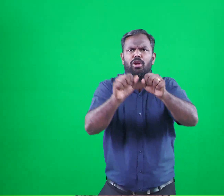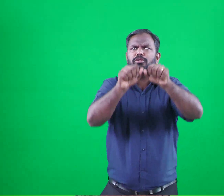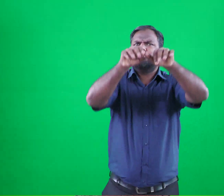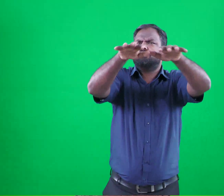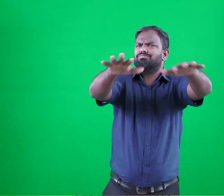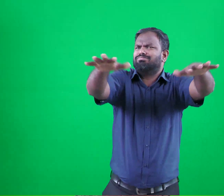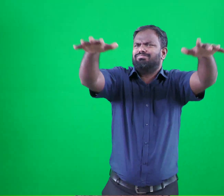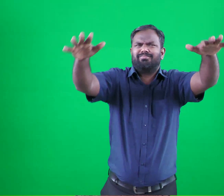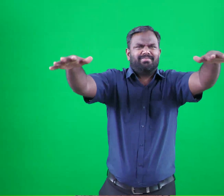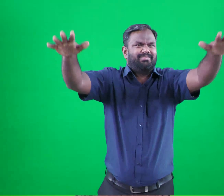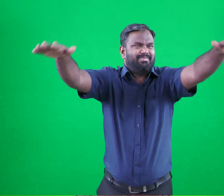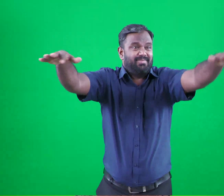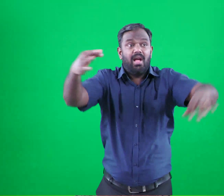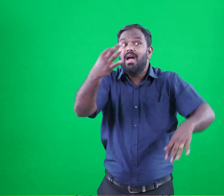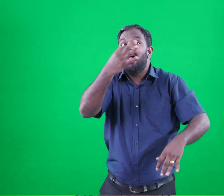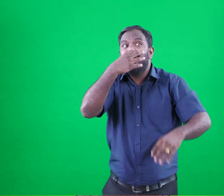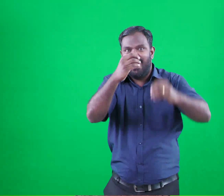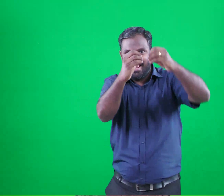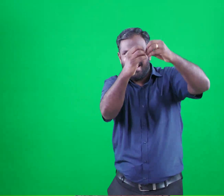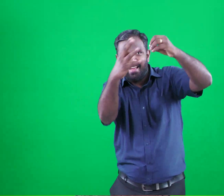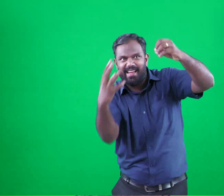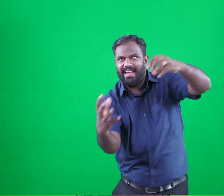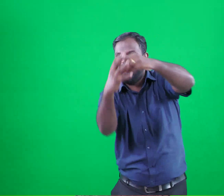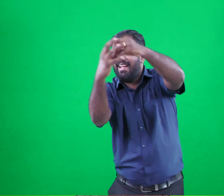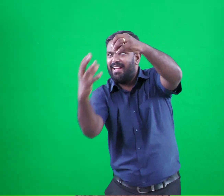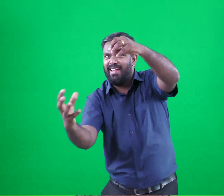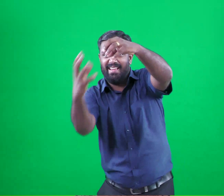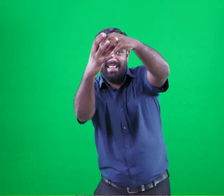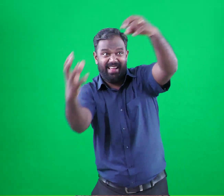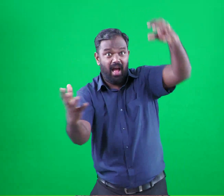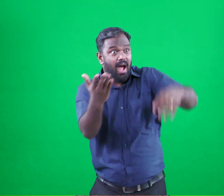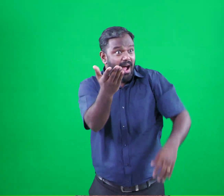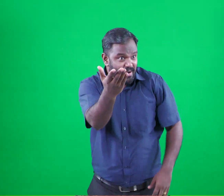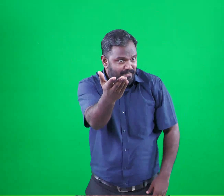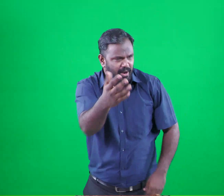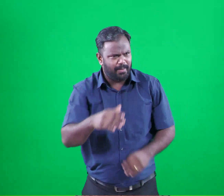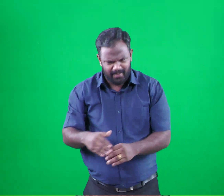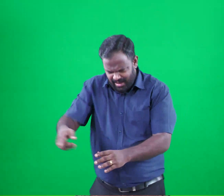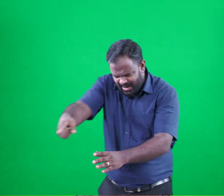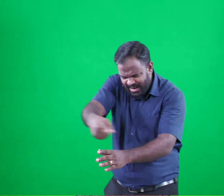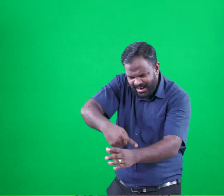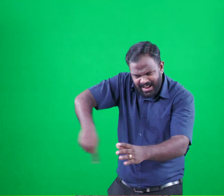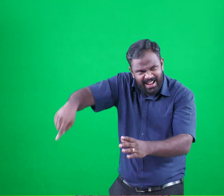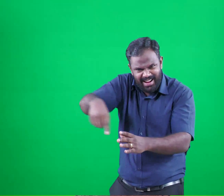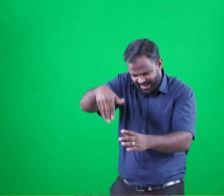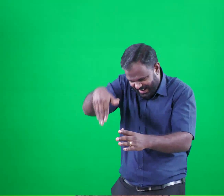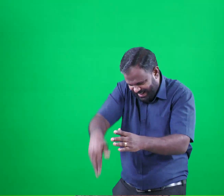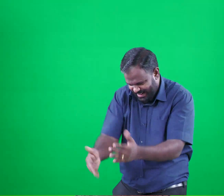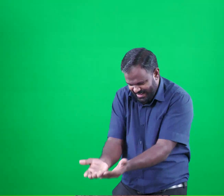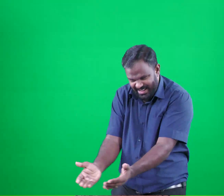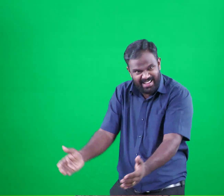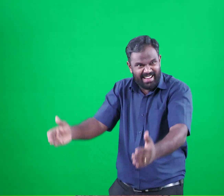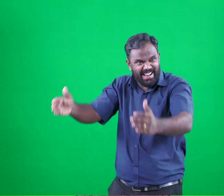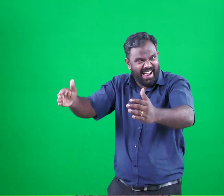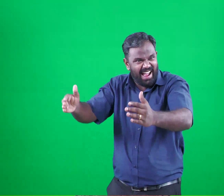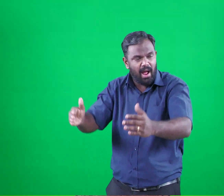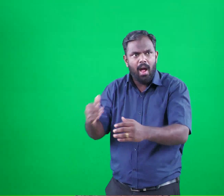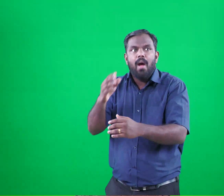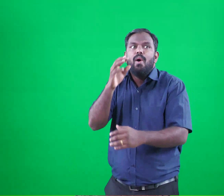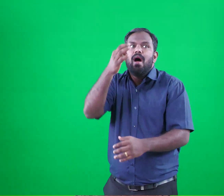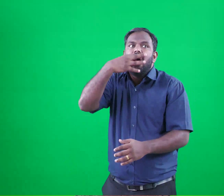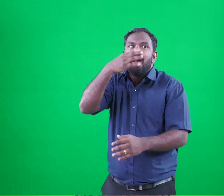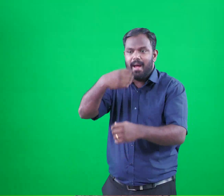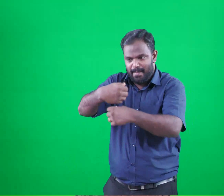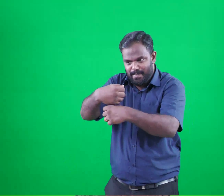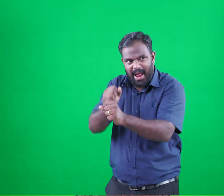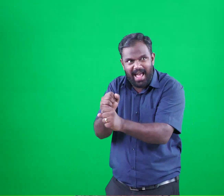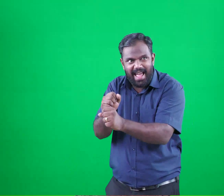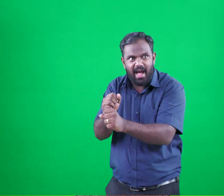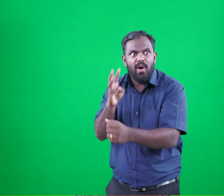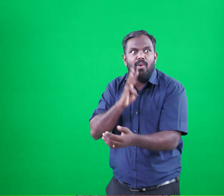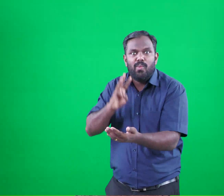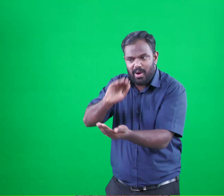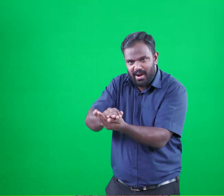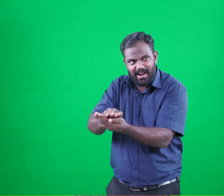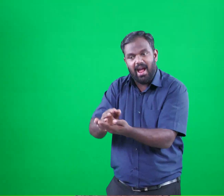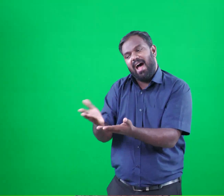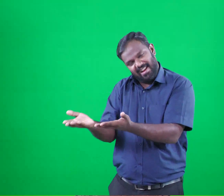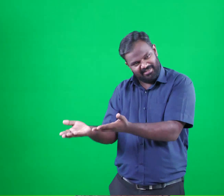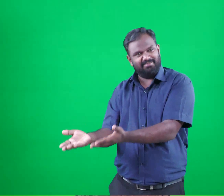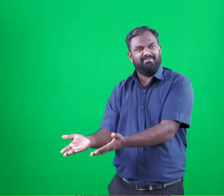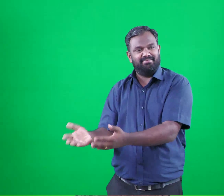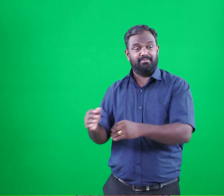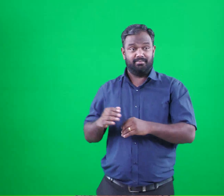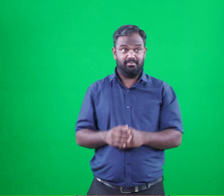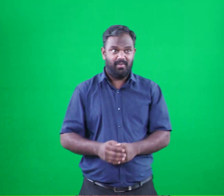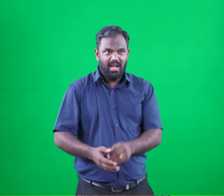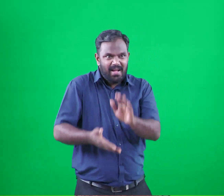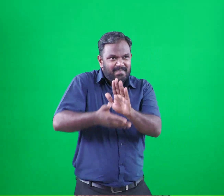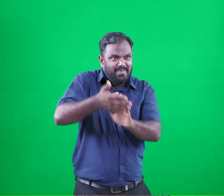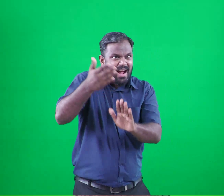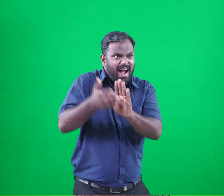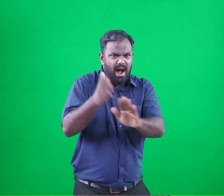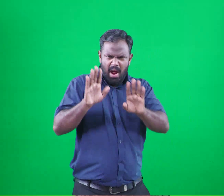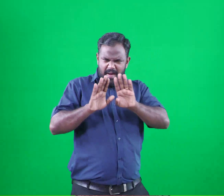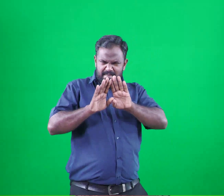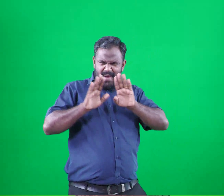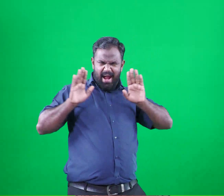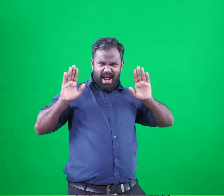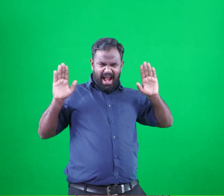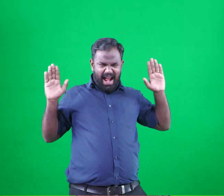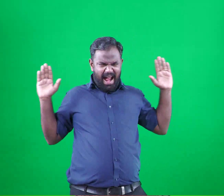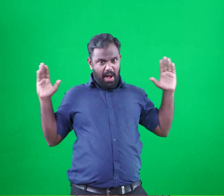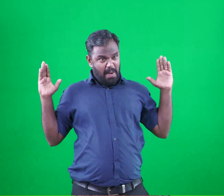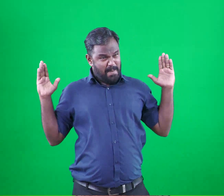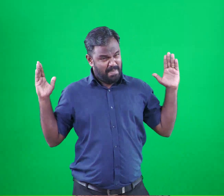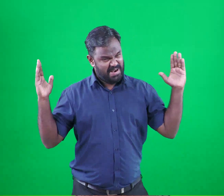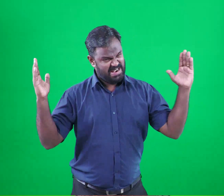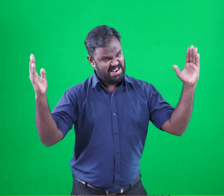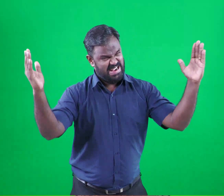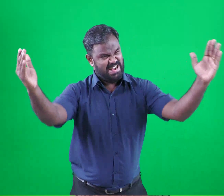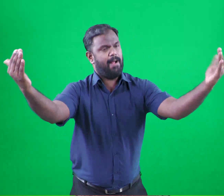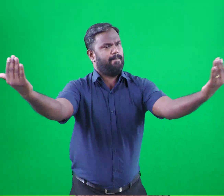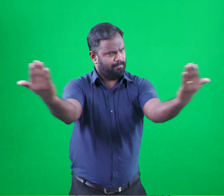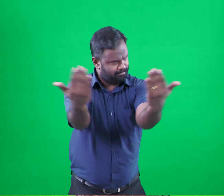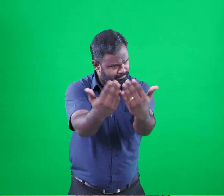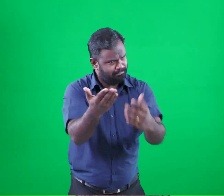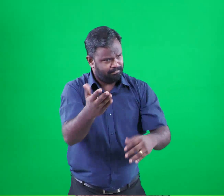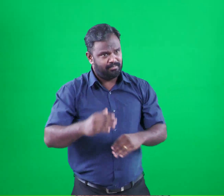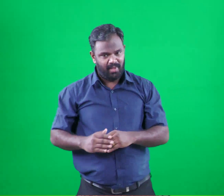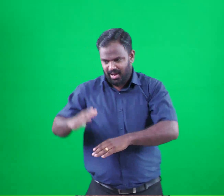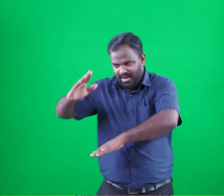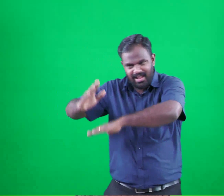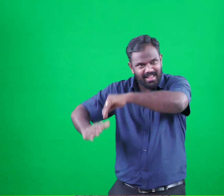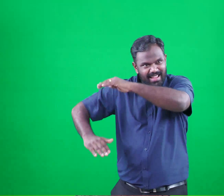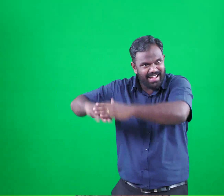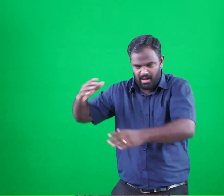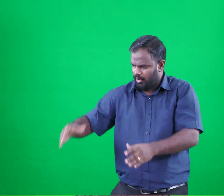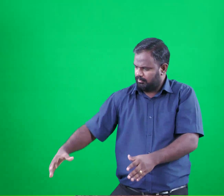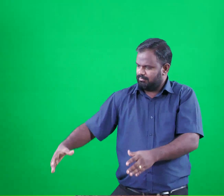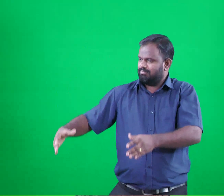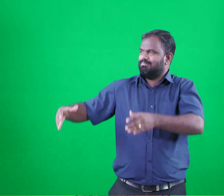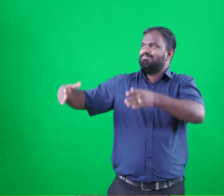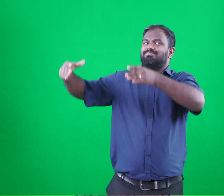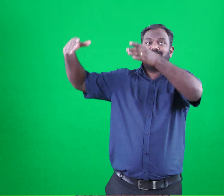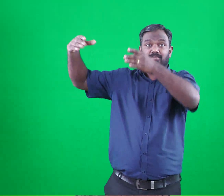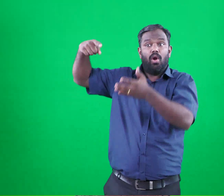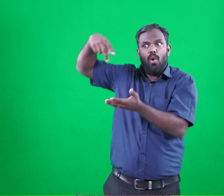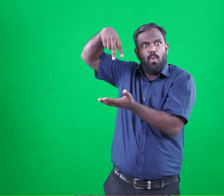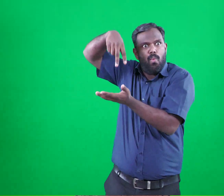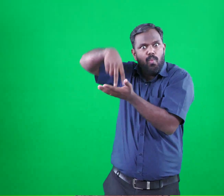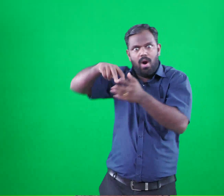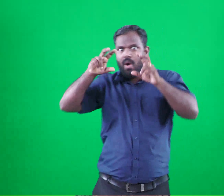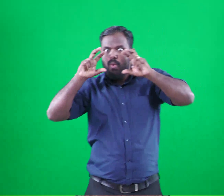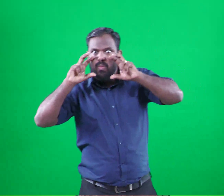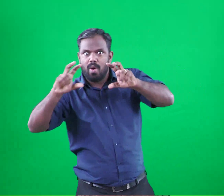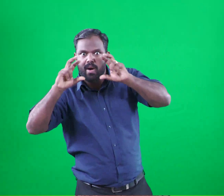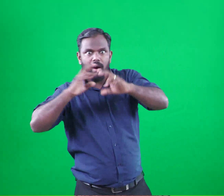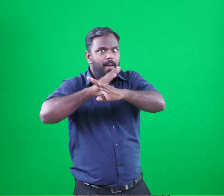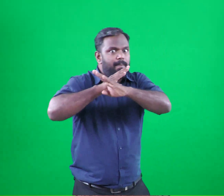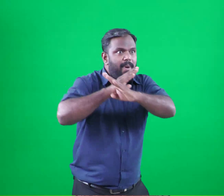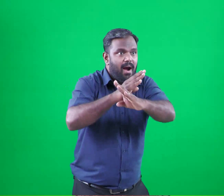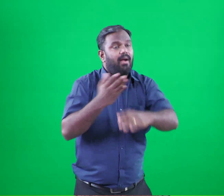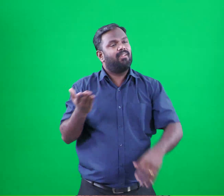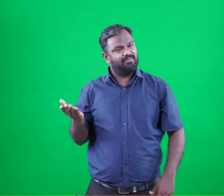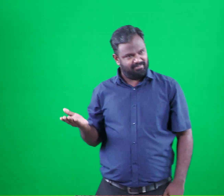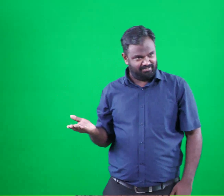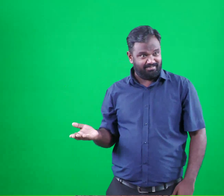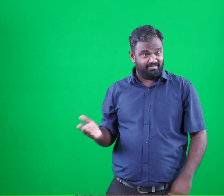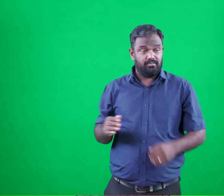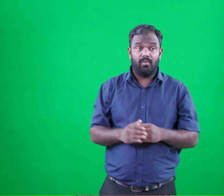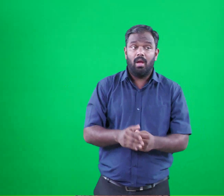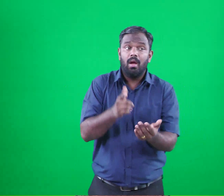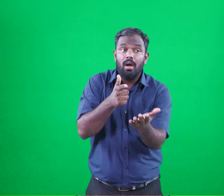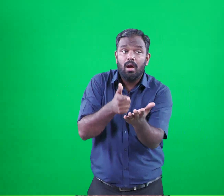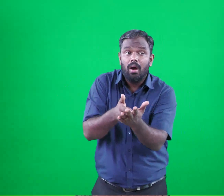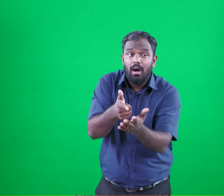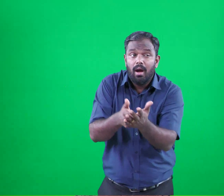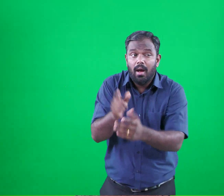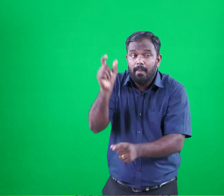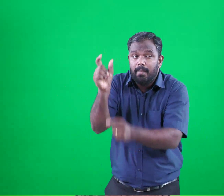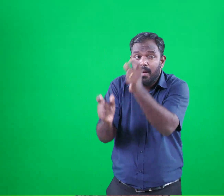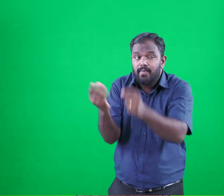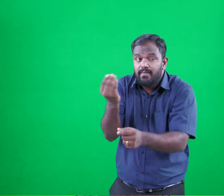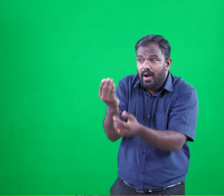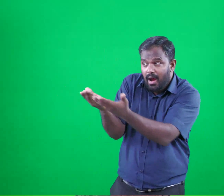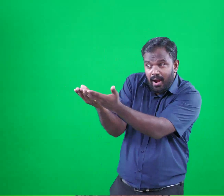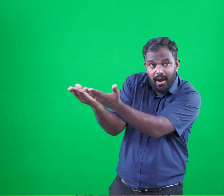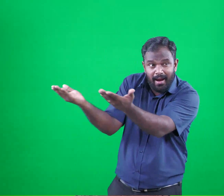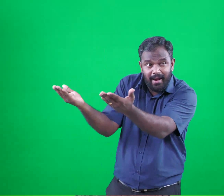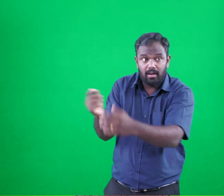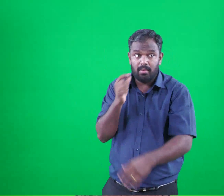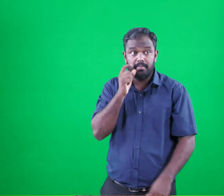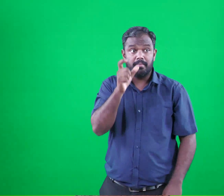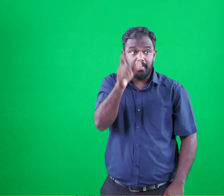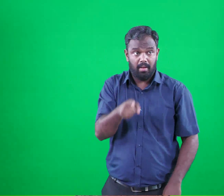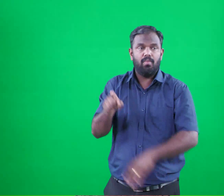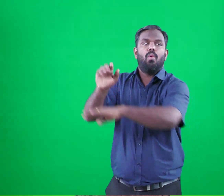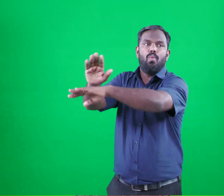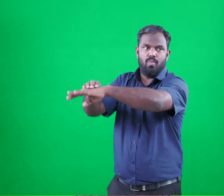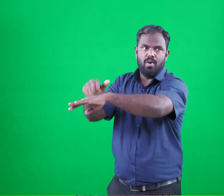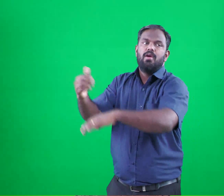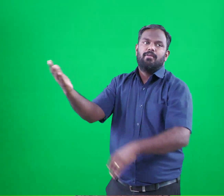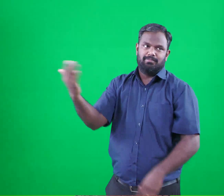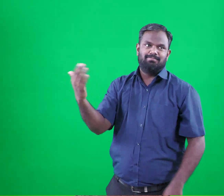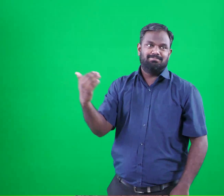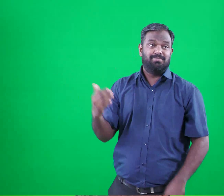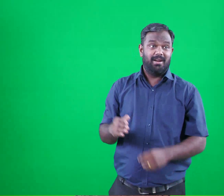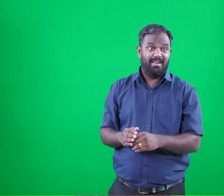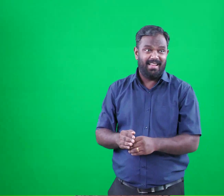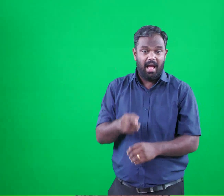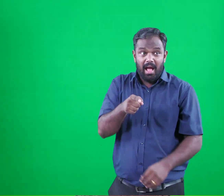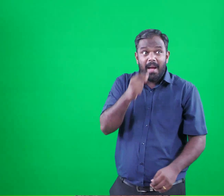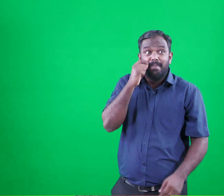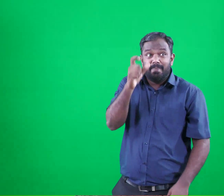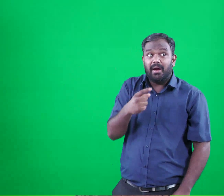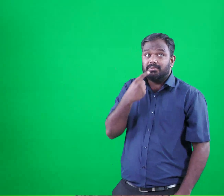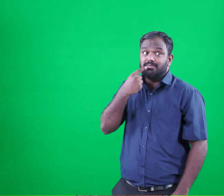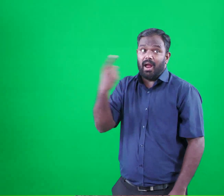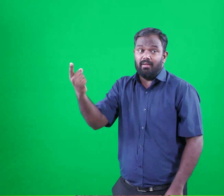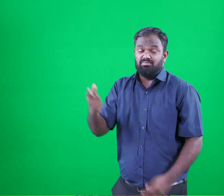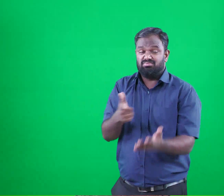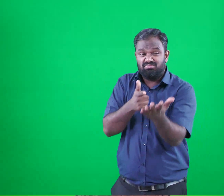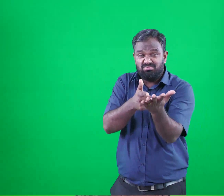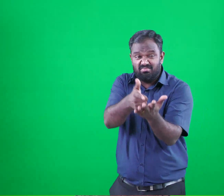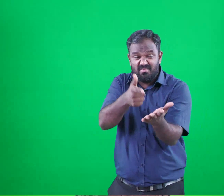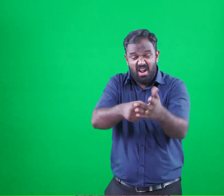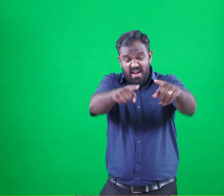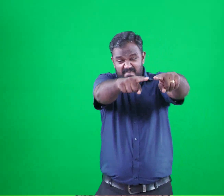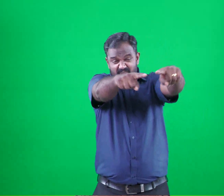He put a wall around it, dug a wine vat, and built a watchtower.